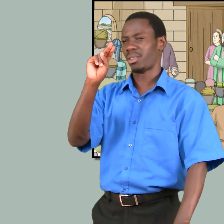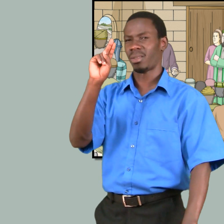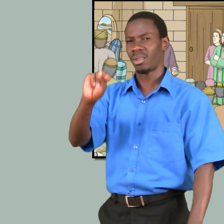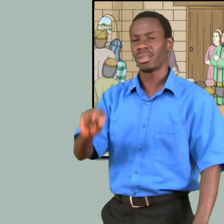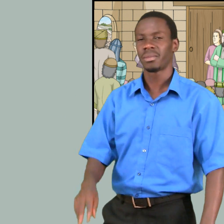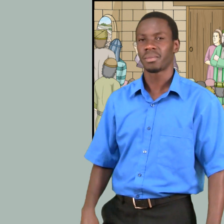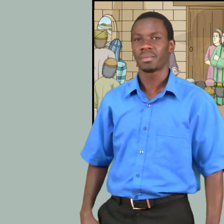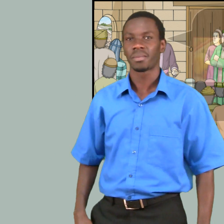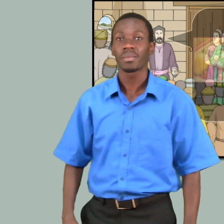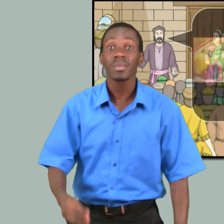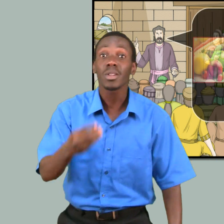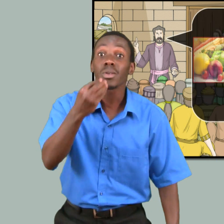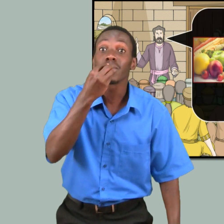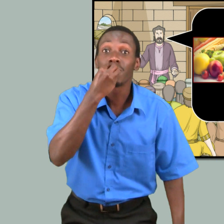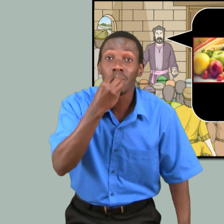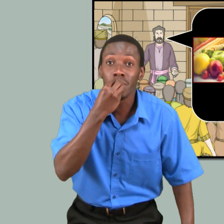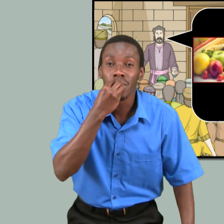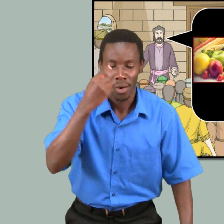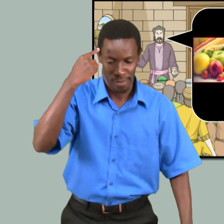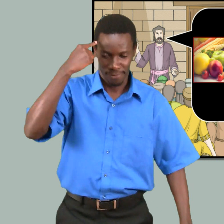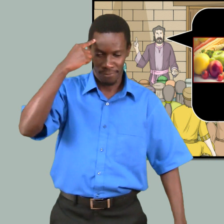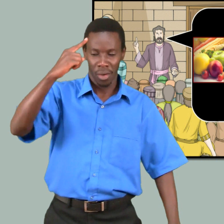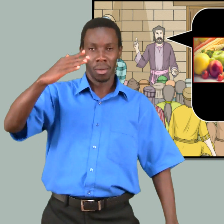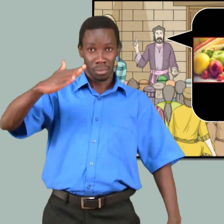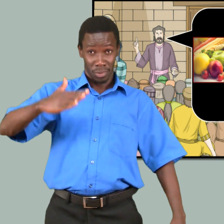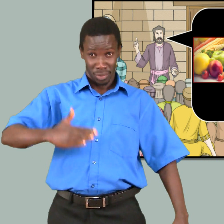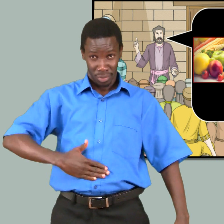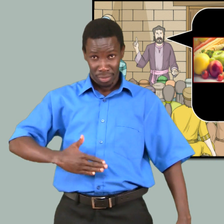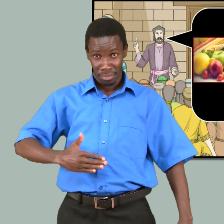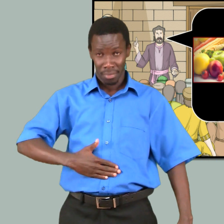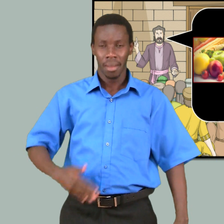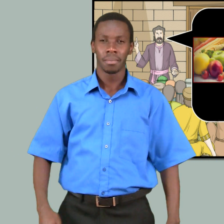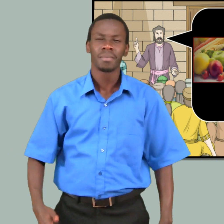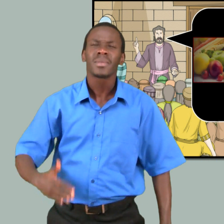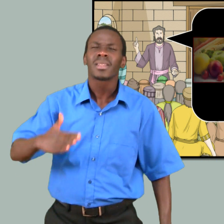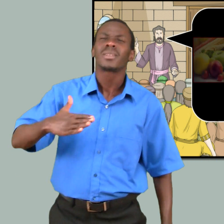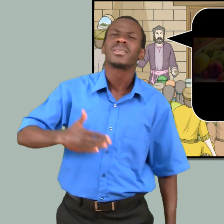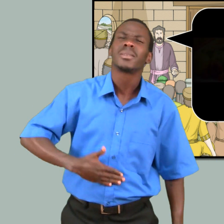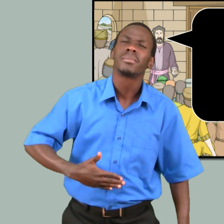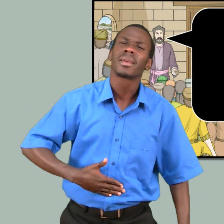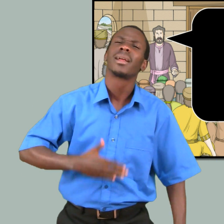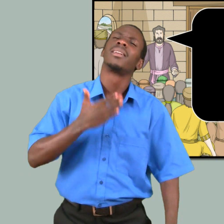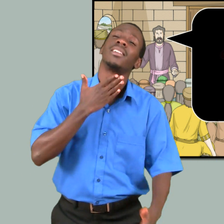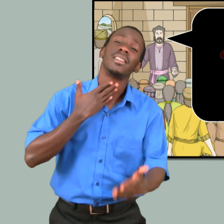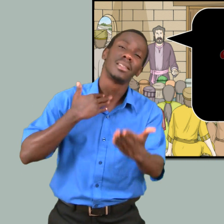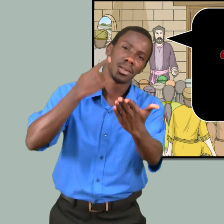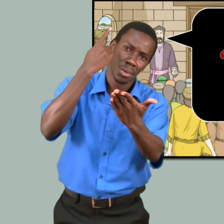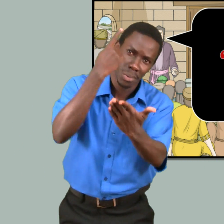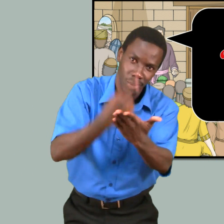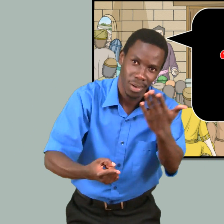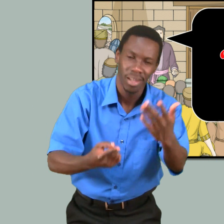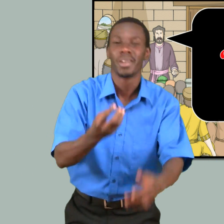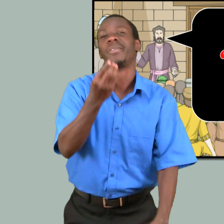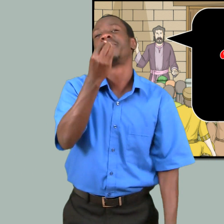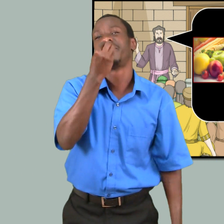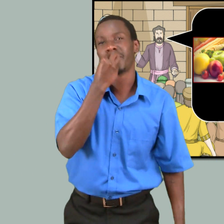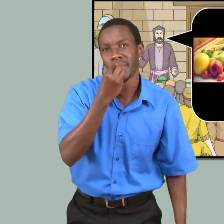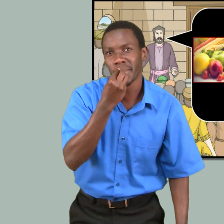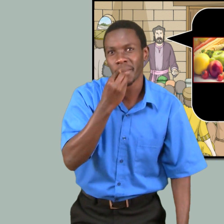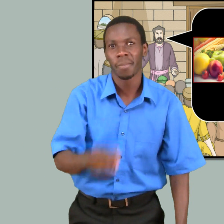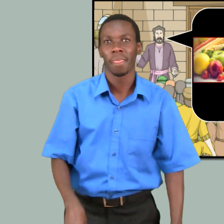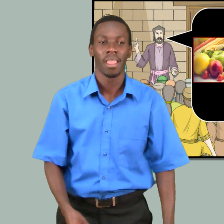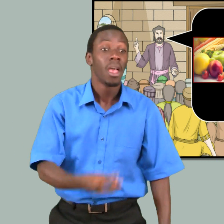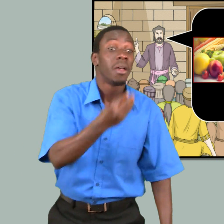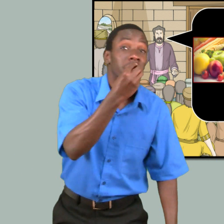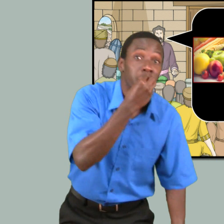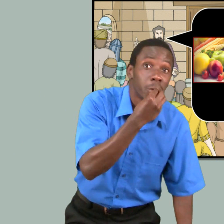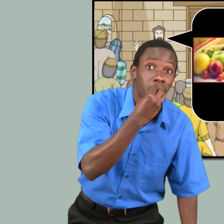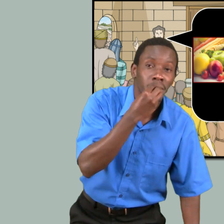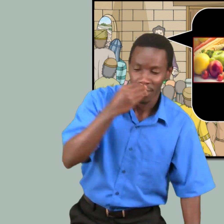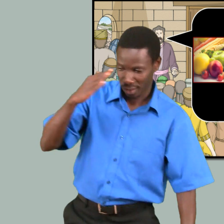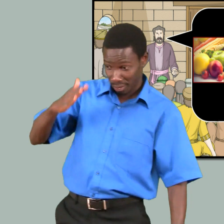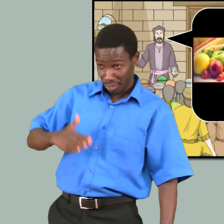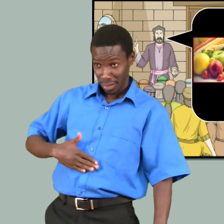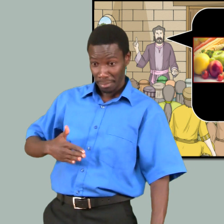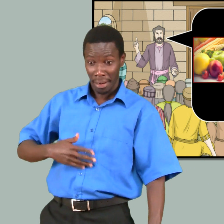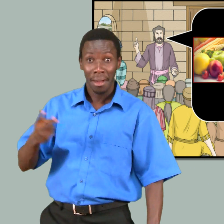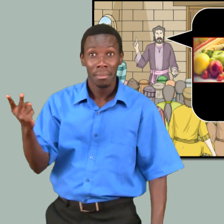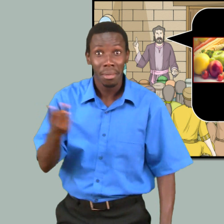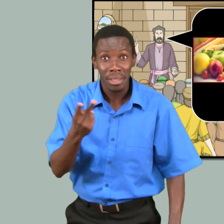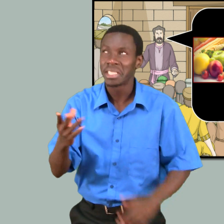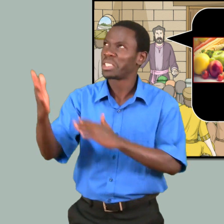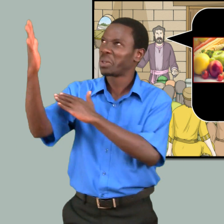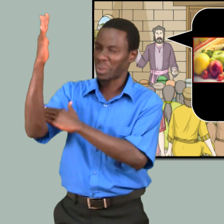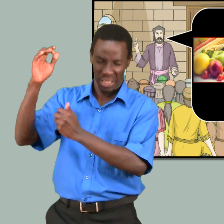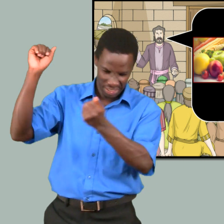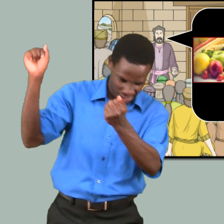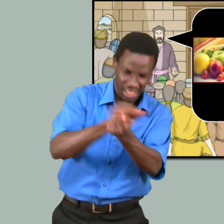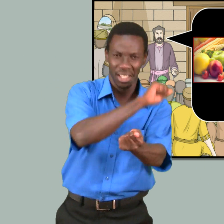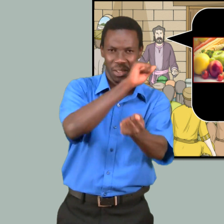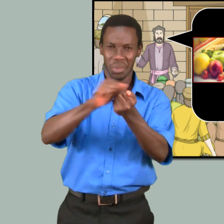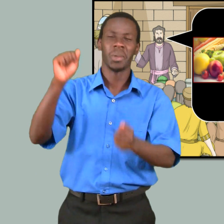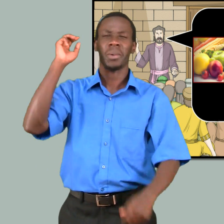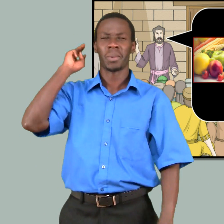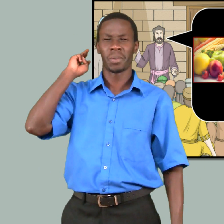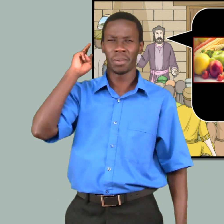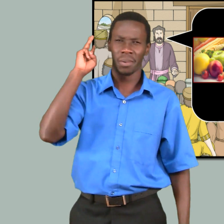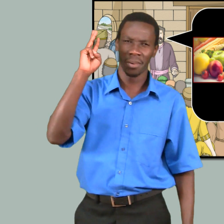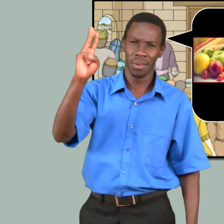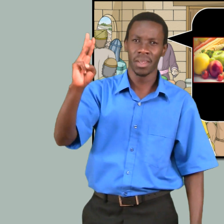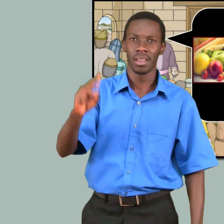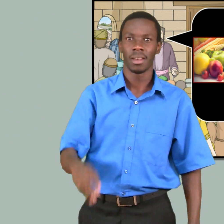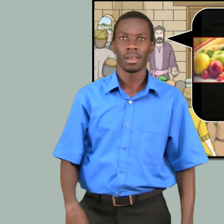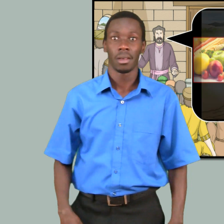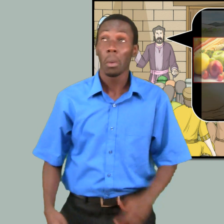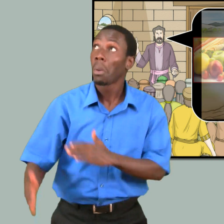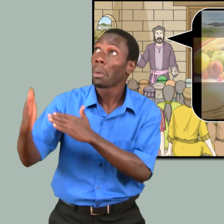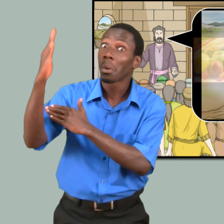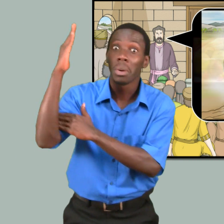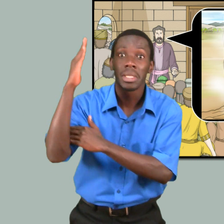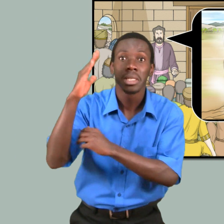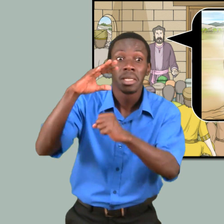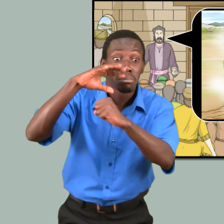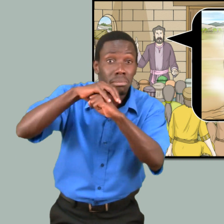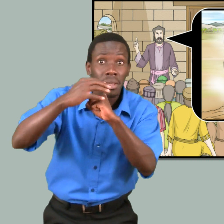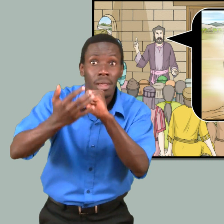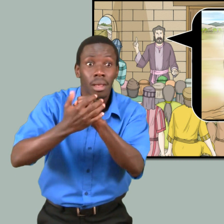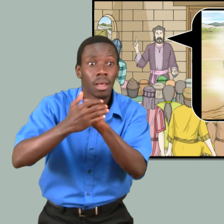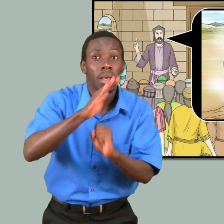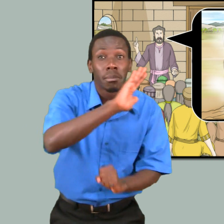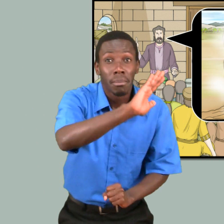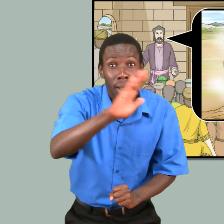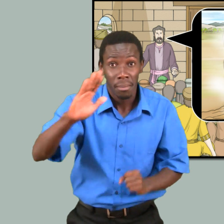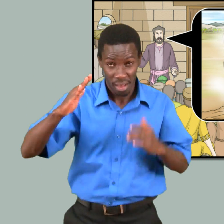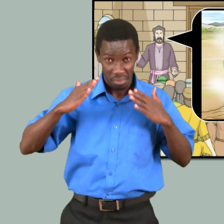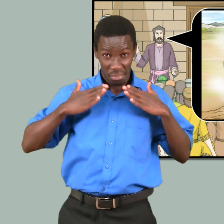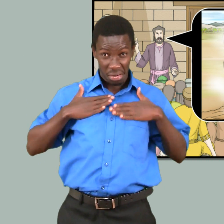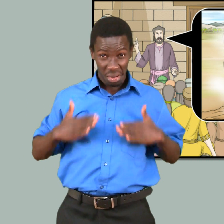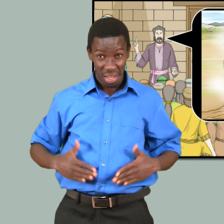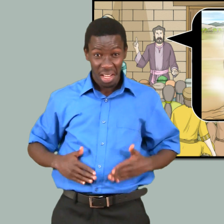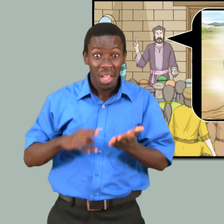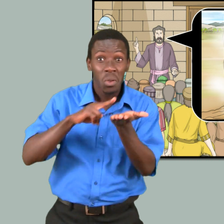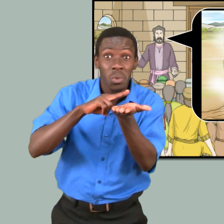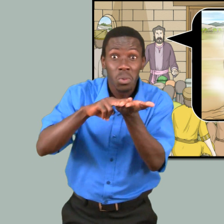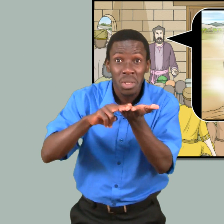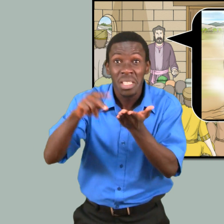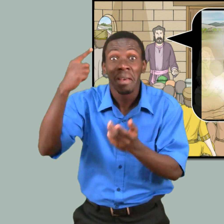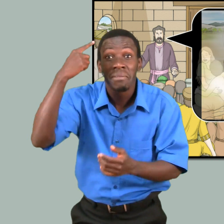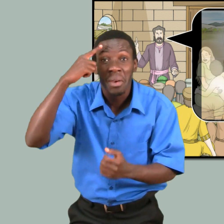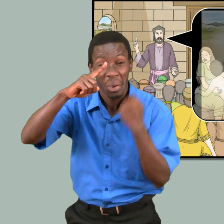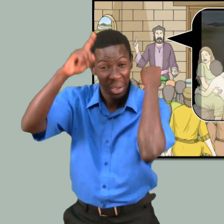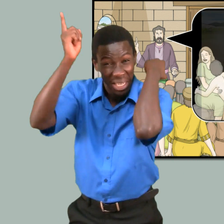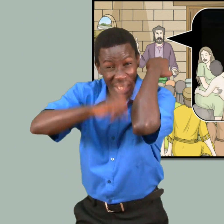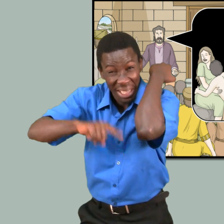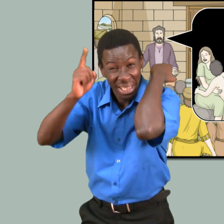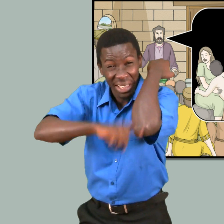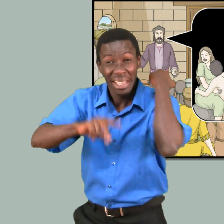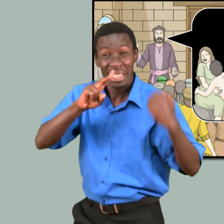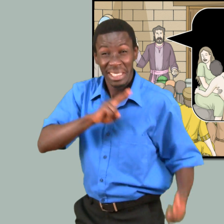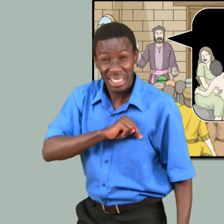“Food for the stomach and the stomach for food,” but God will destroy them both.